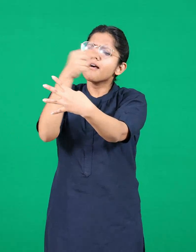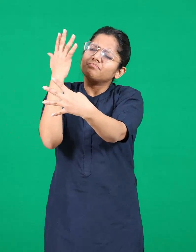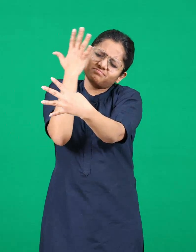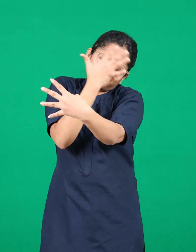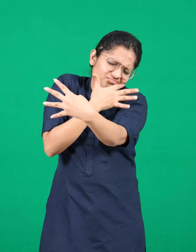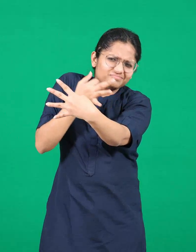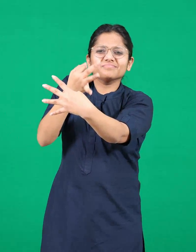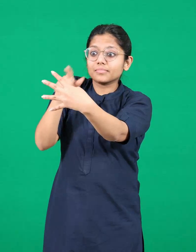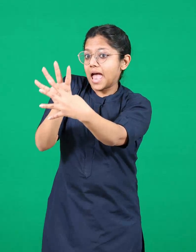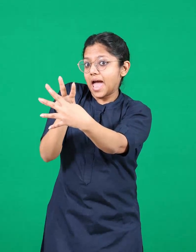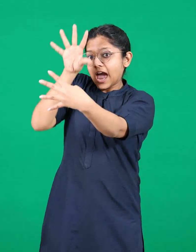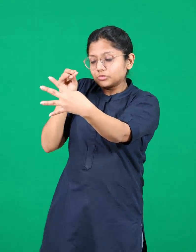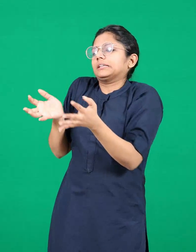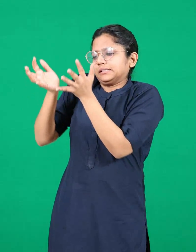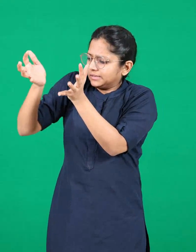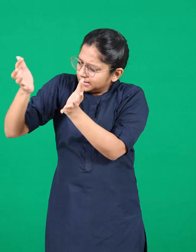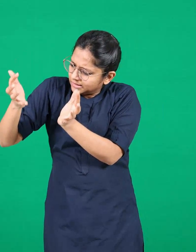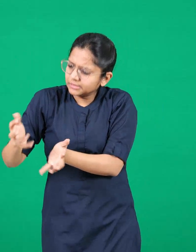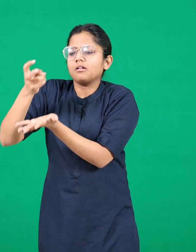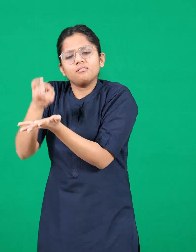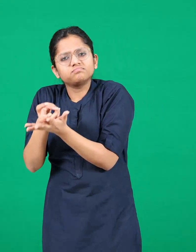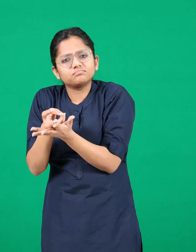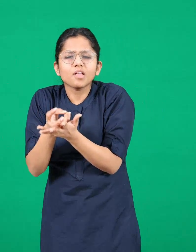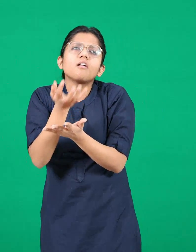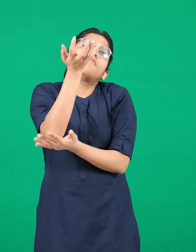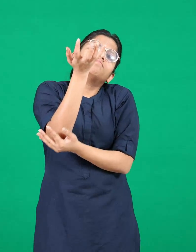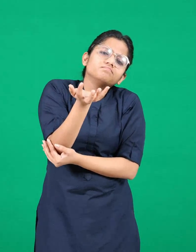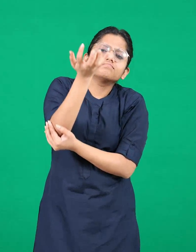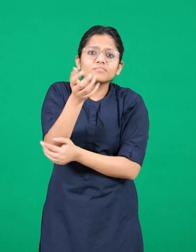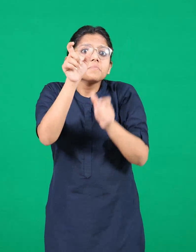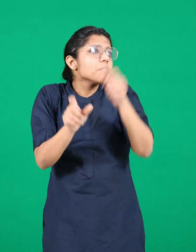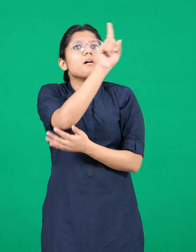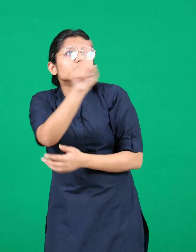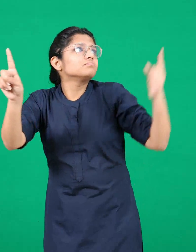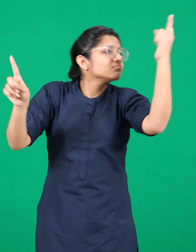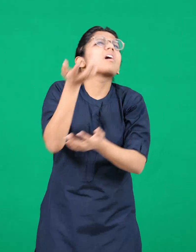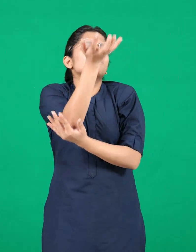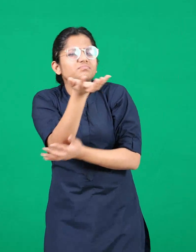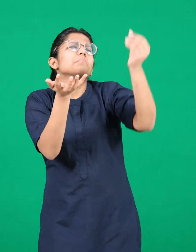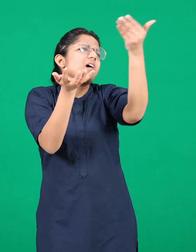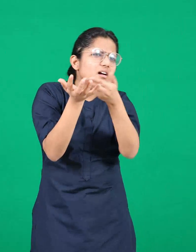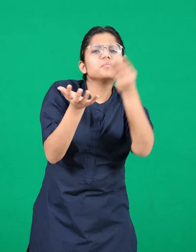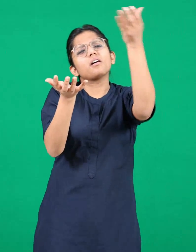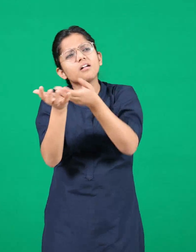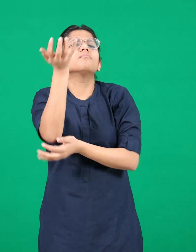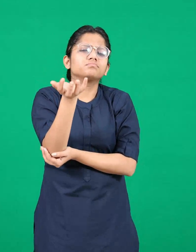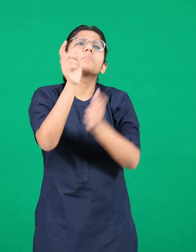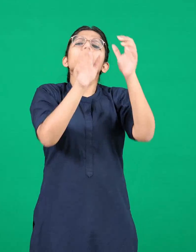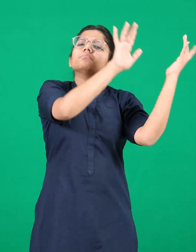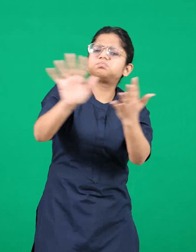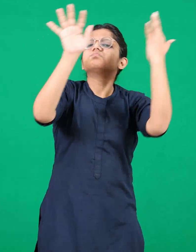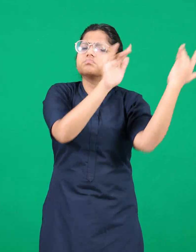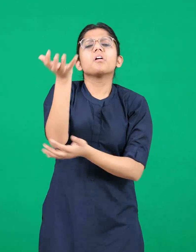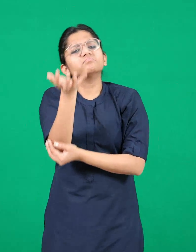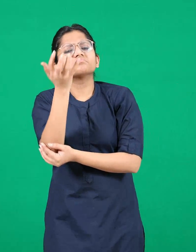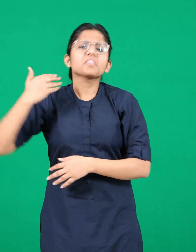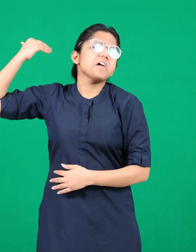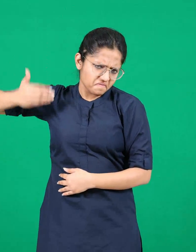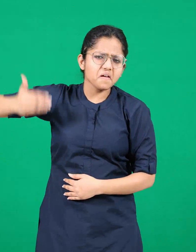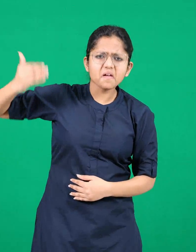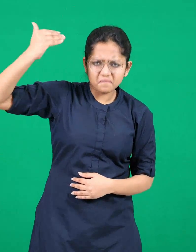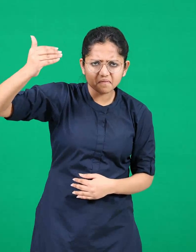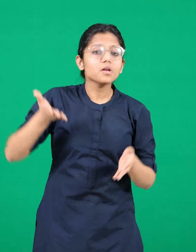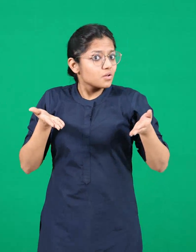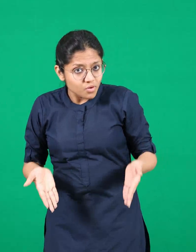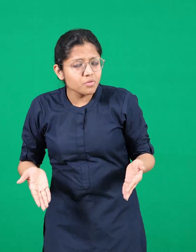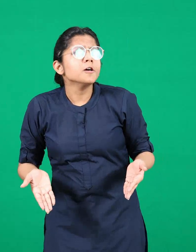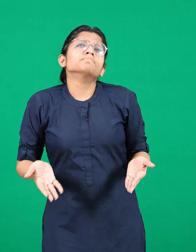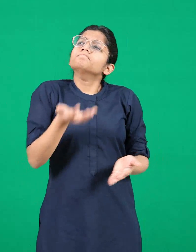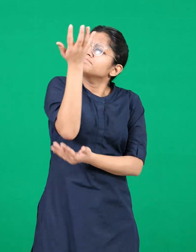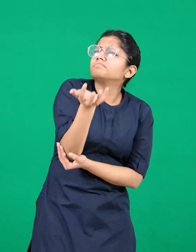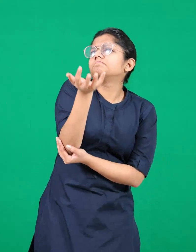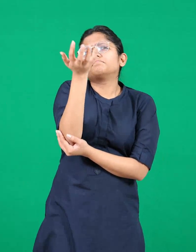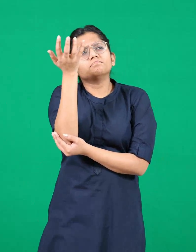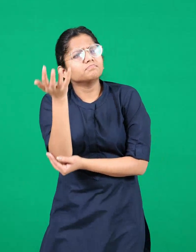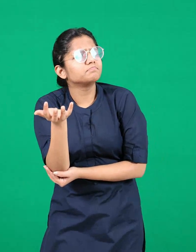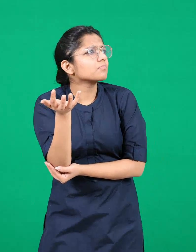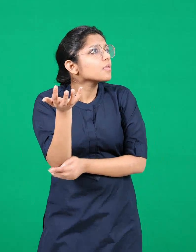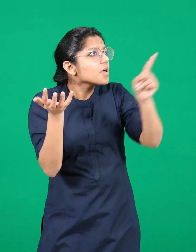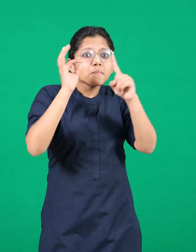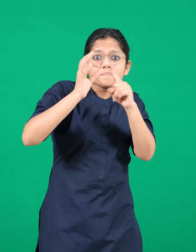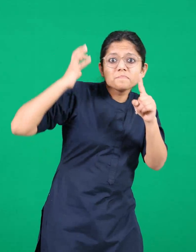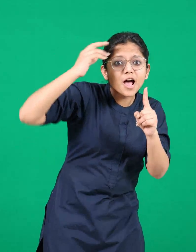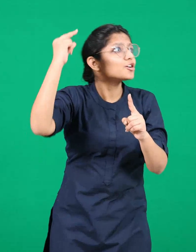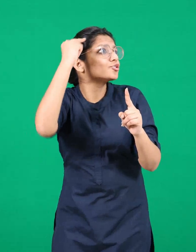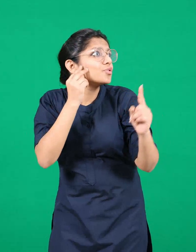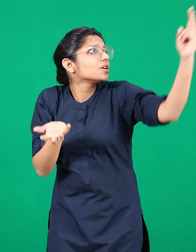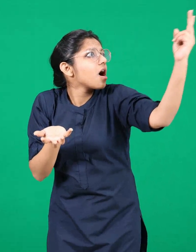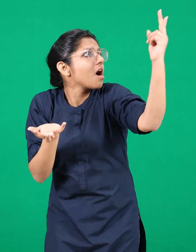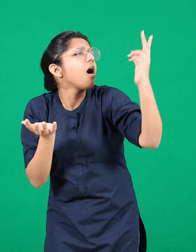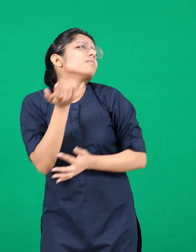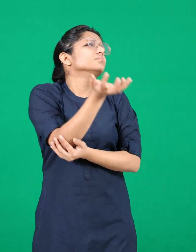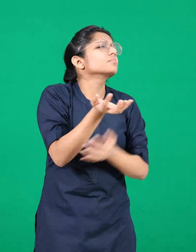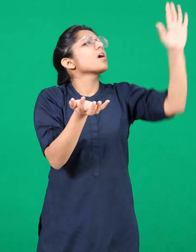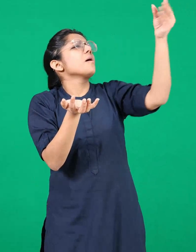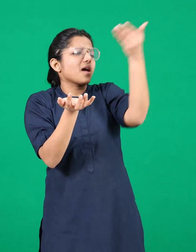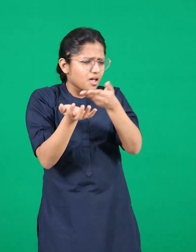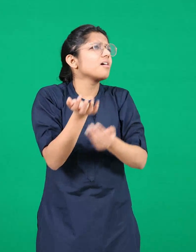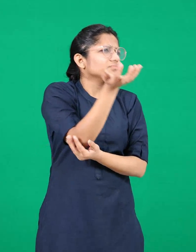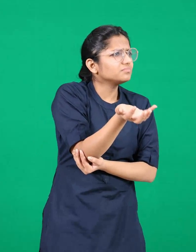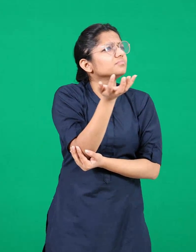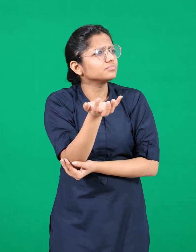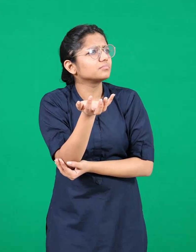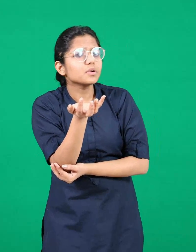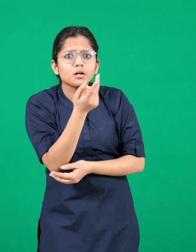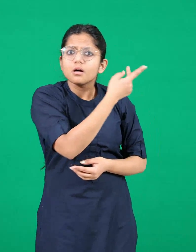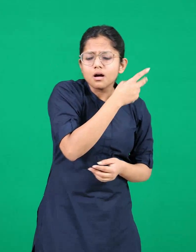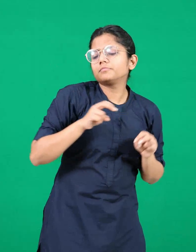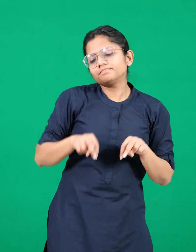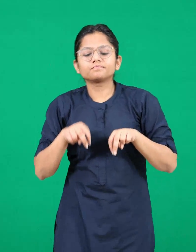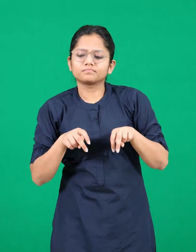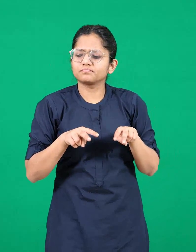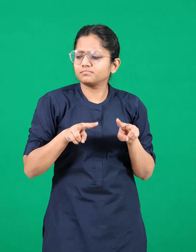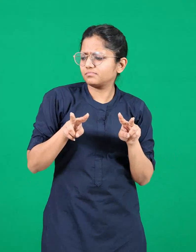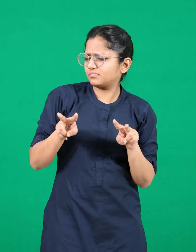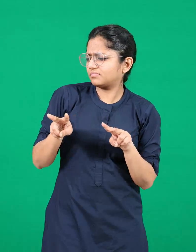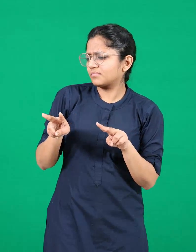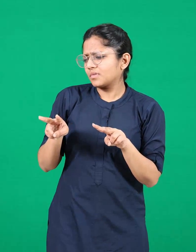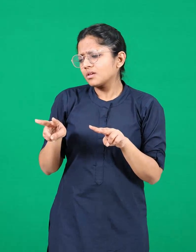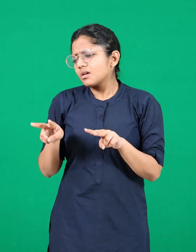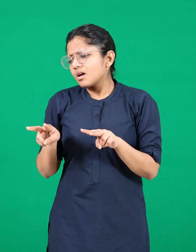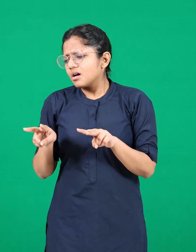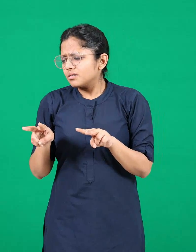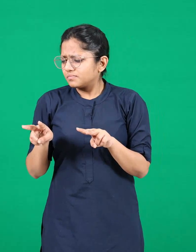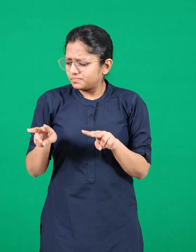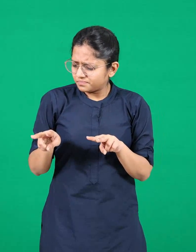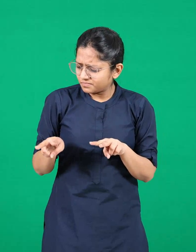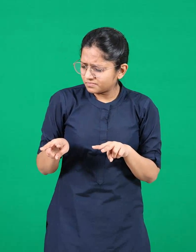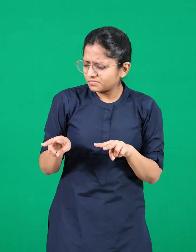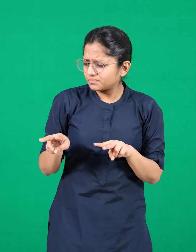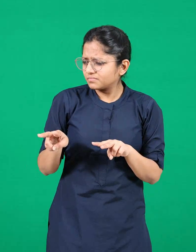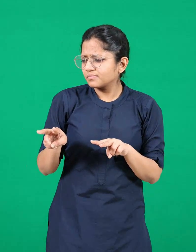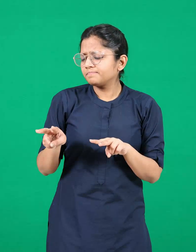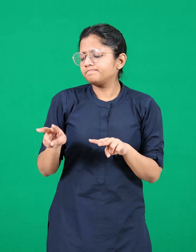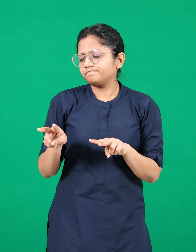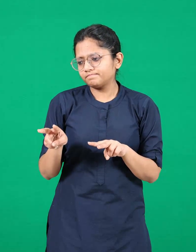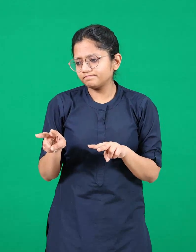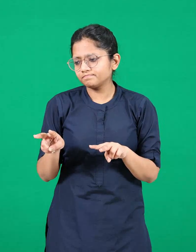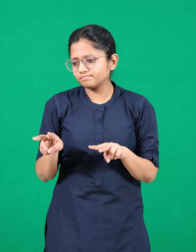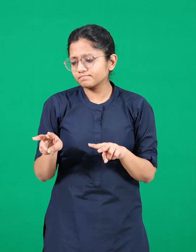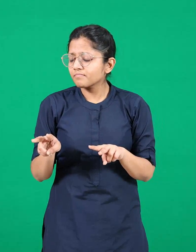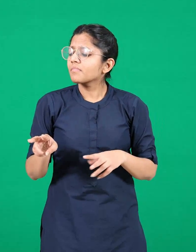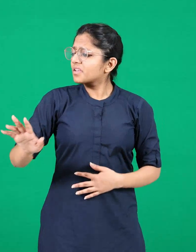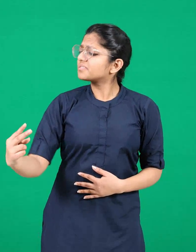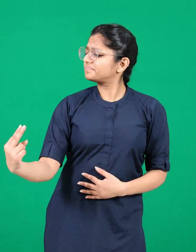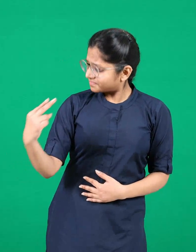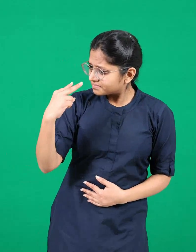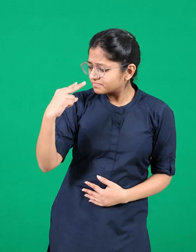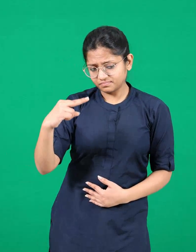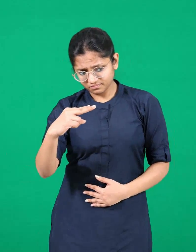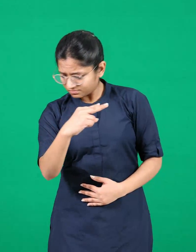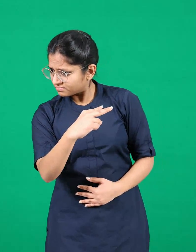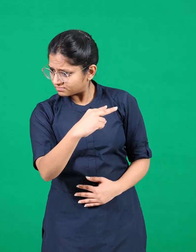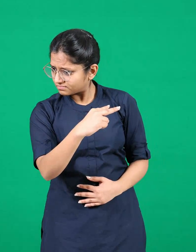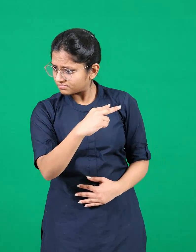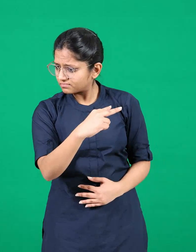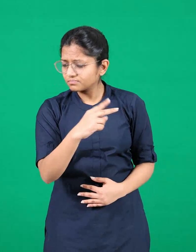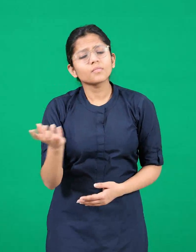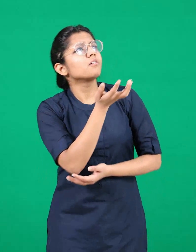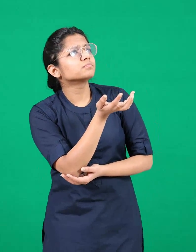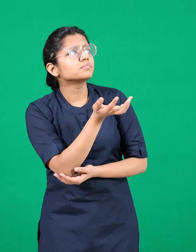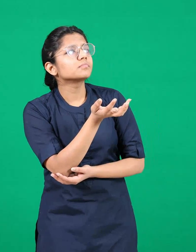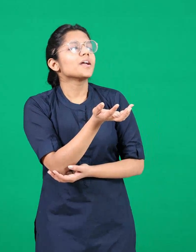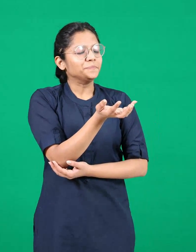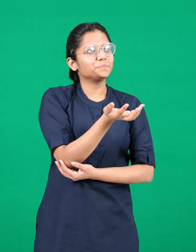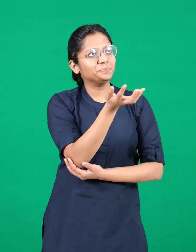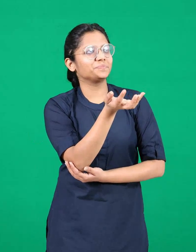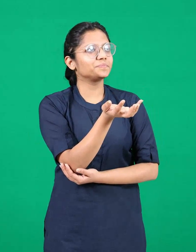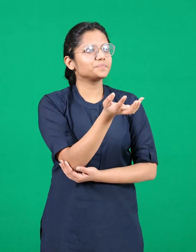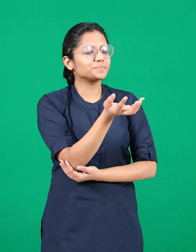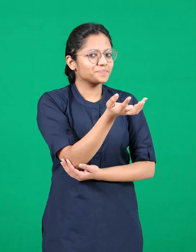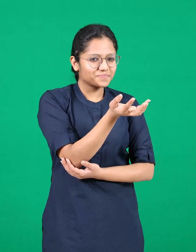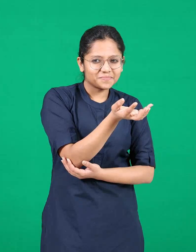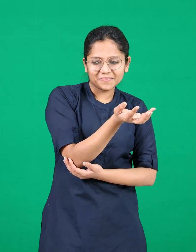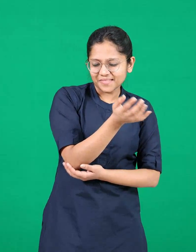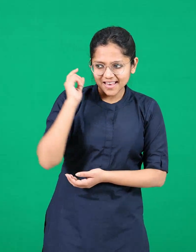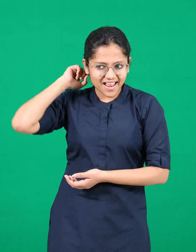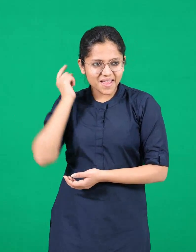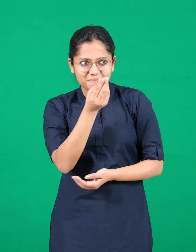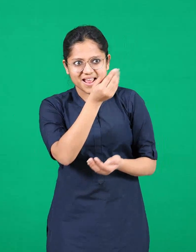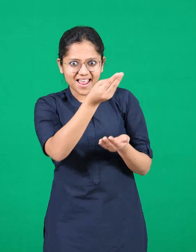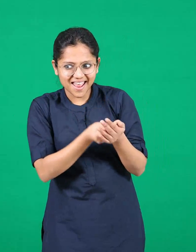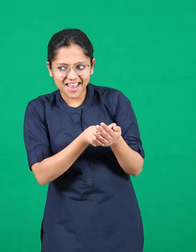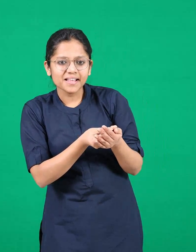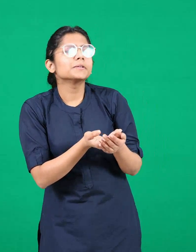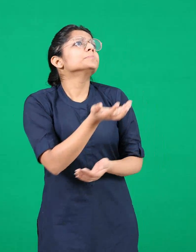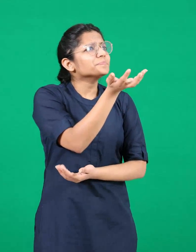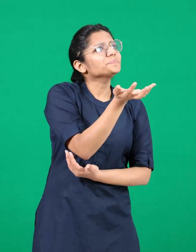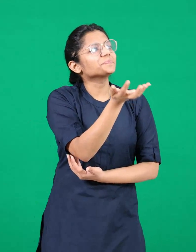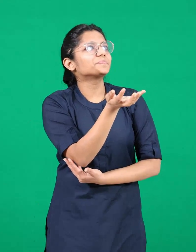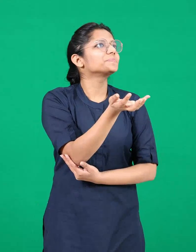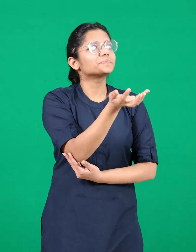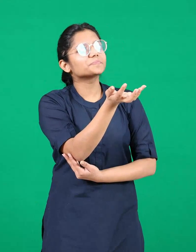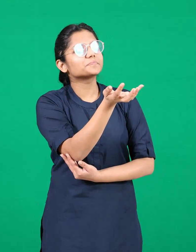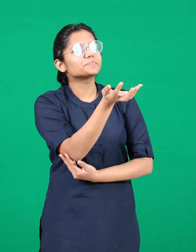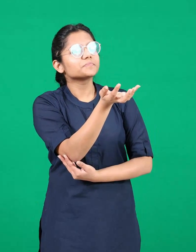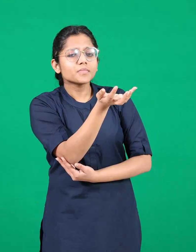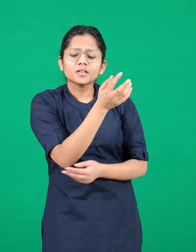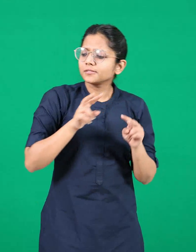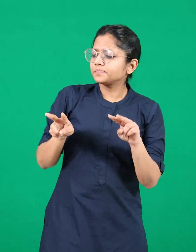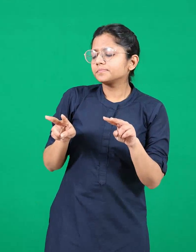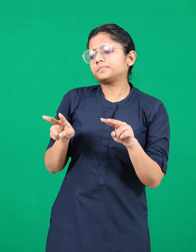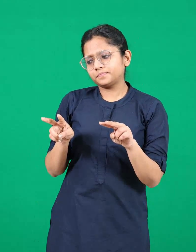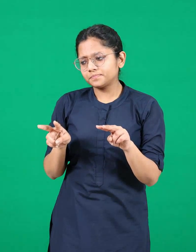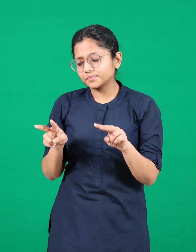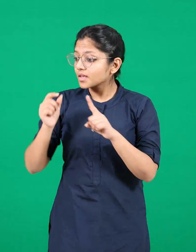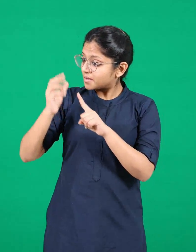When he saw Peter and John about to enter, he asked them for money. Peter looked directly at him, as did John. "Look at us!" said Peter. So the man gave them his attention, expecting to receive something from them.